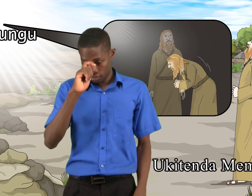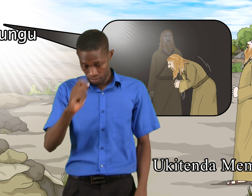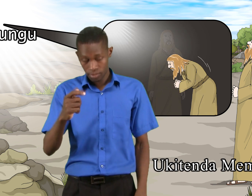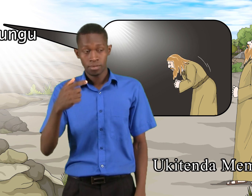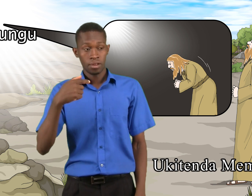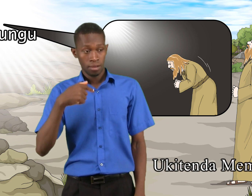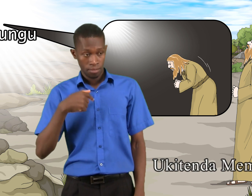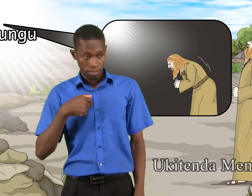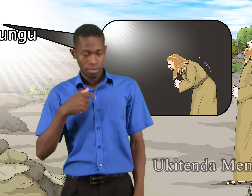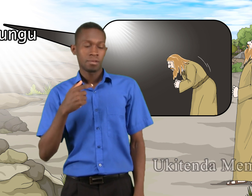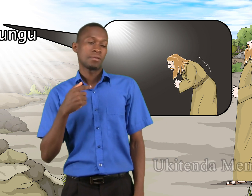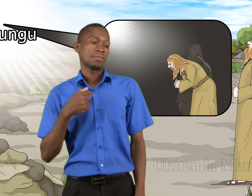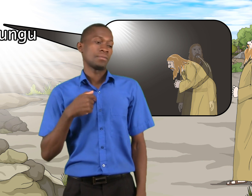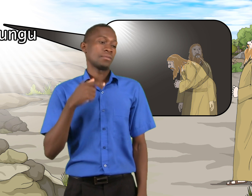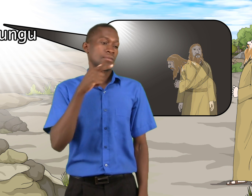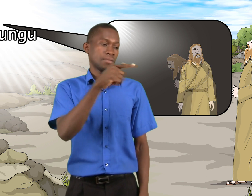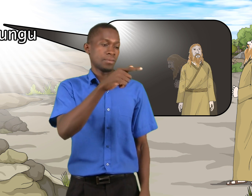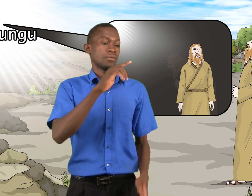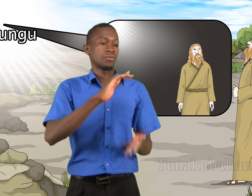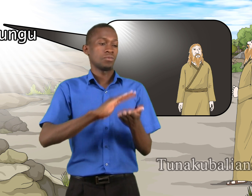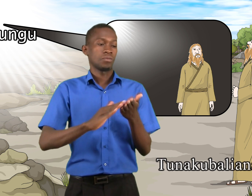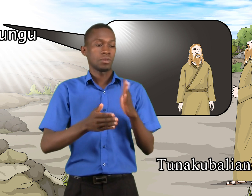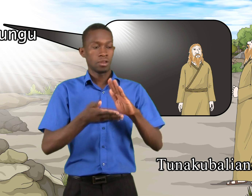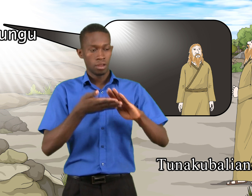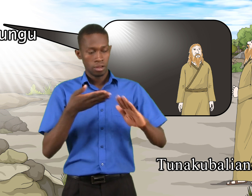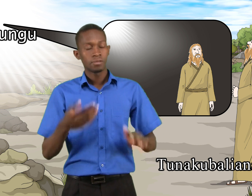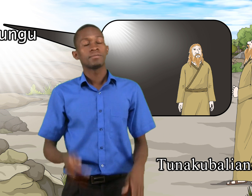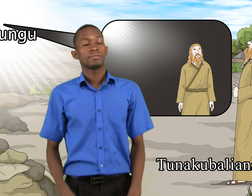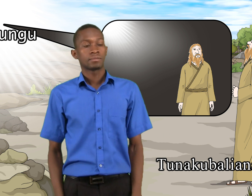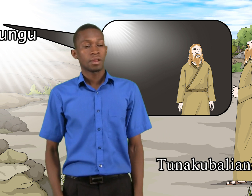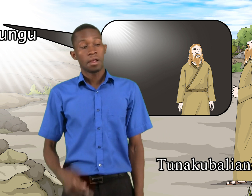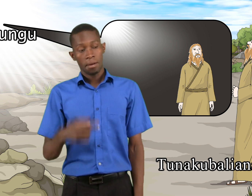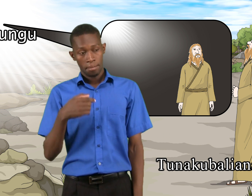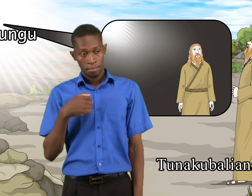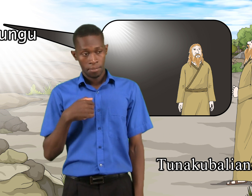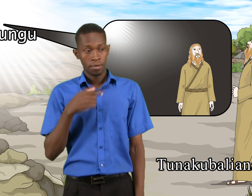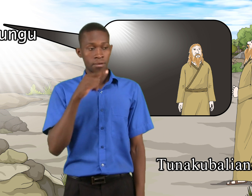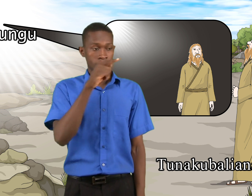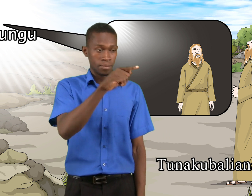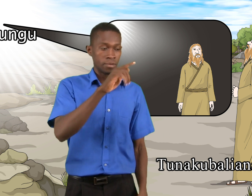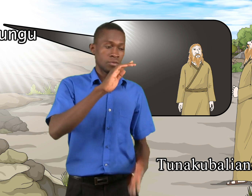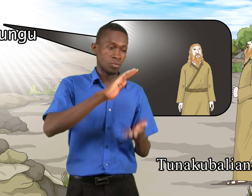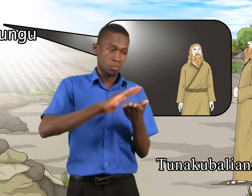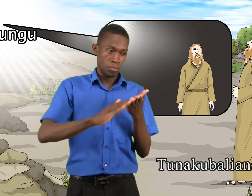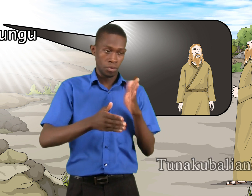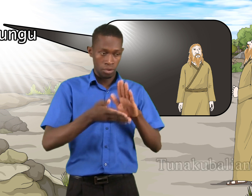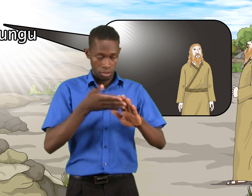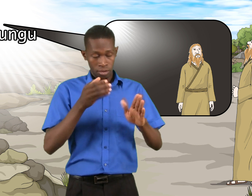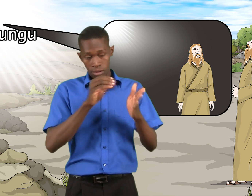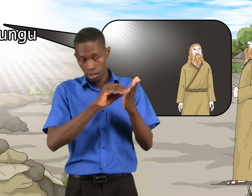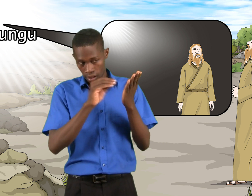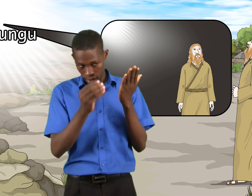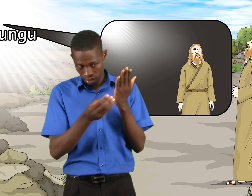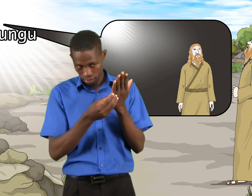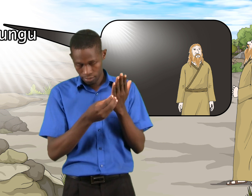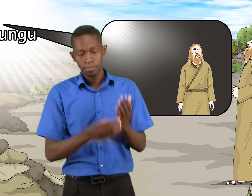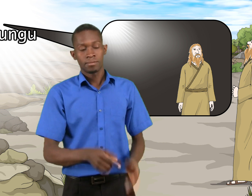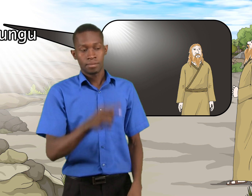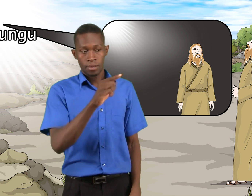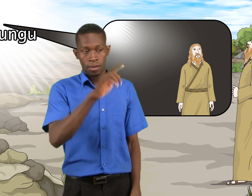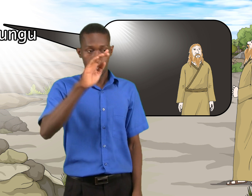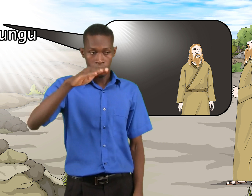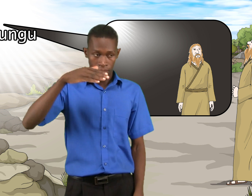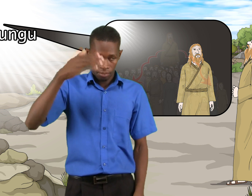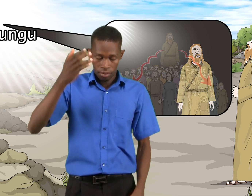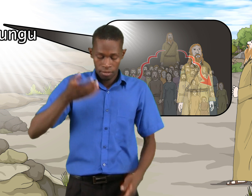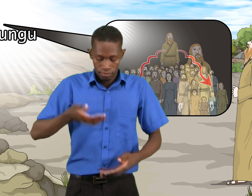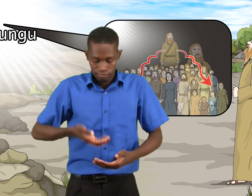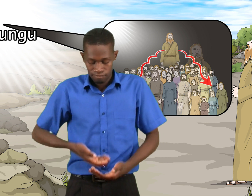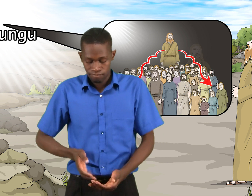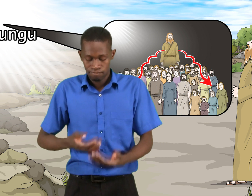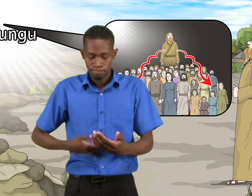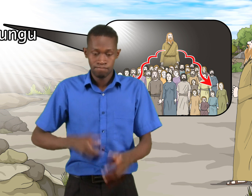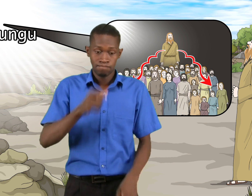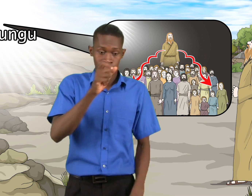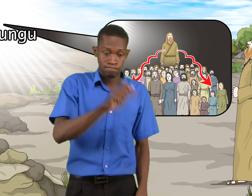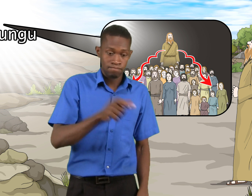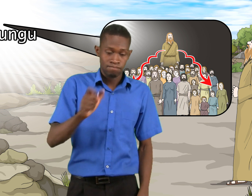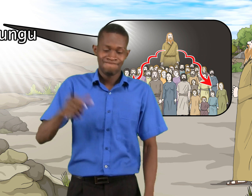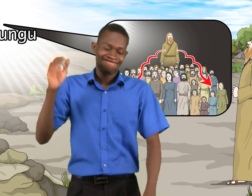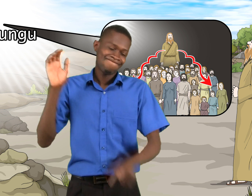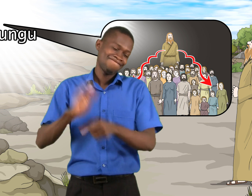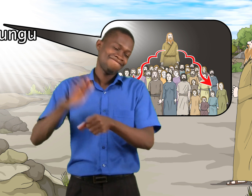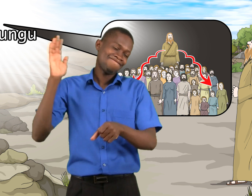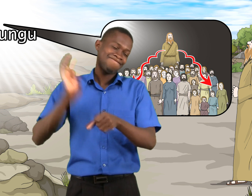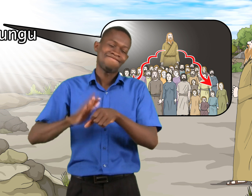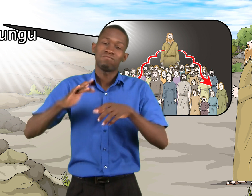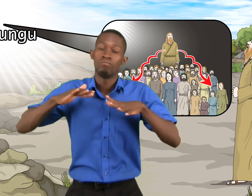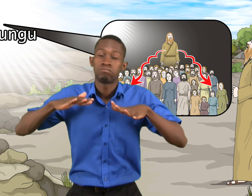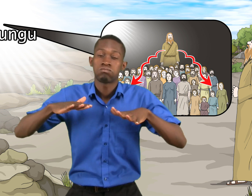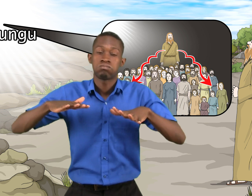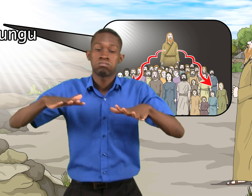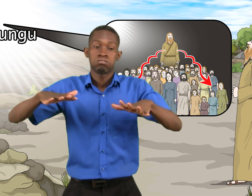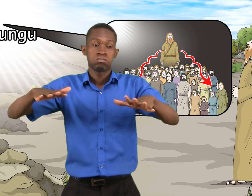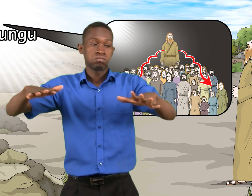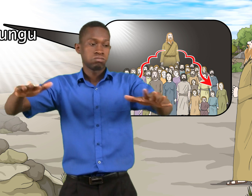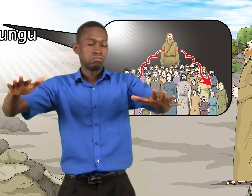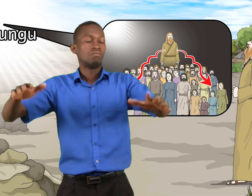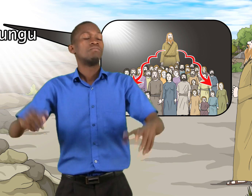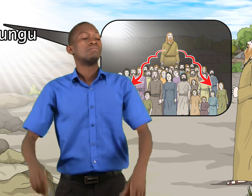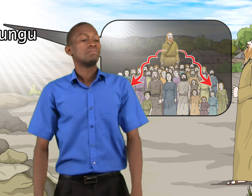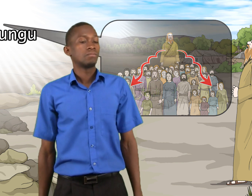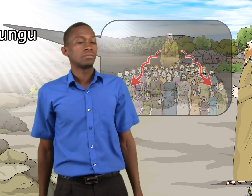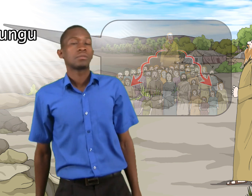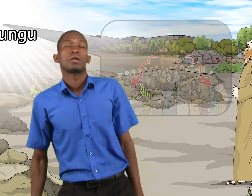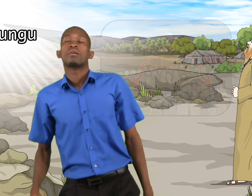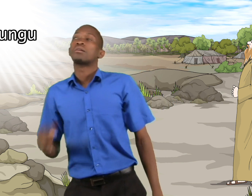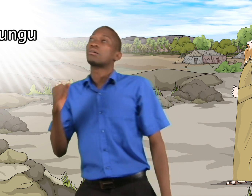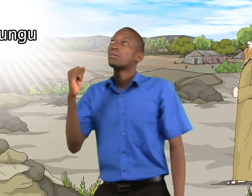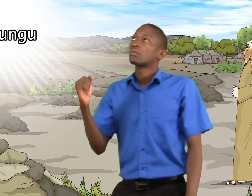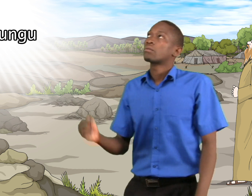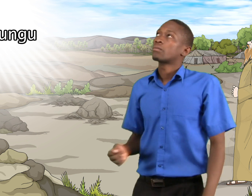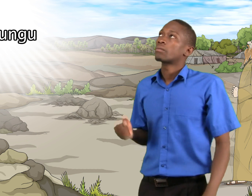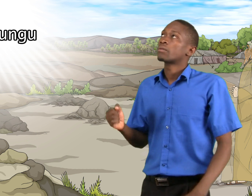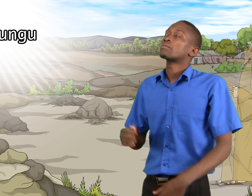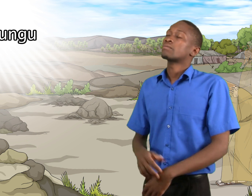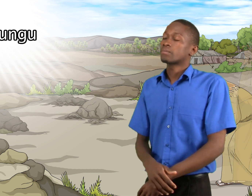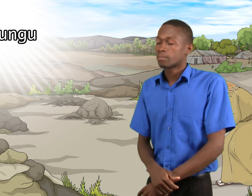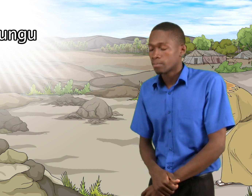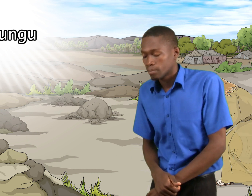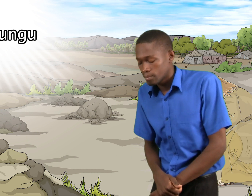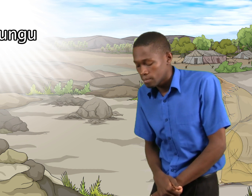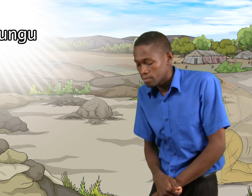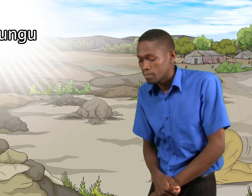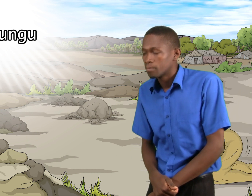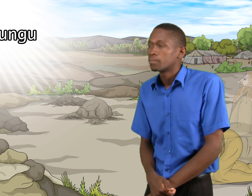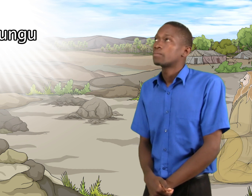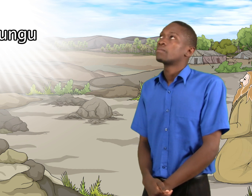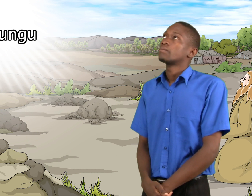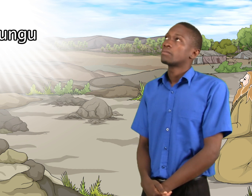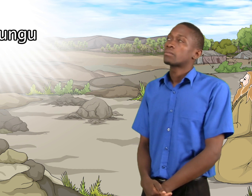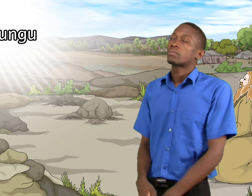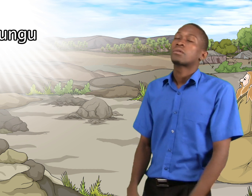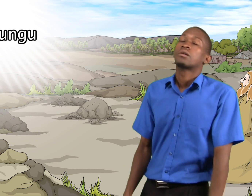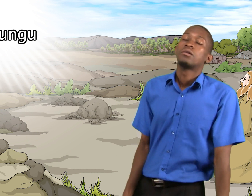I will establish My covenant between Me and you, and I will multiply you exceedingly.”